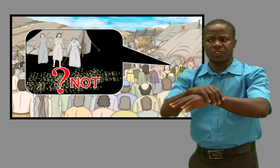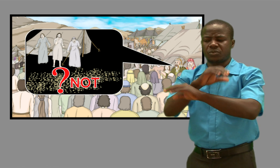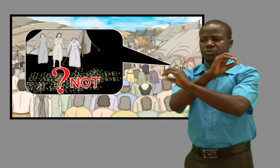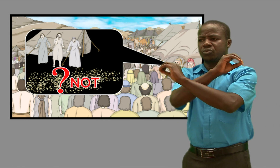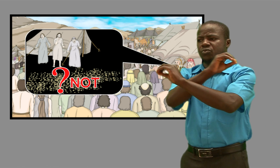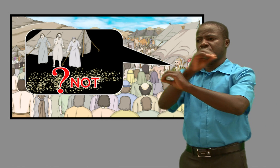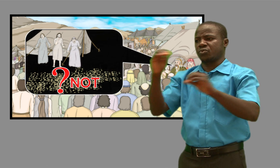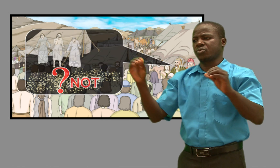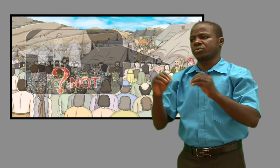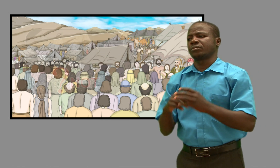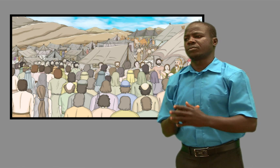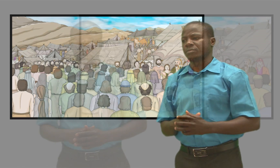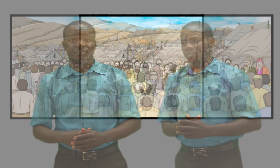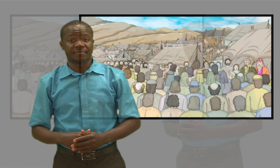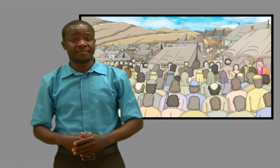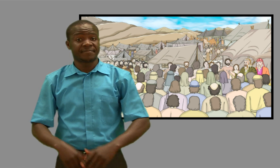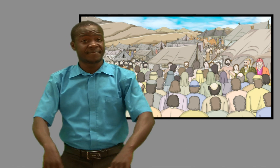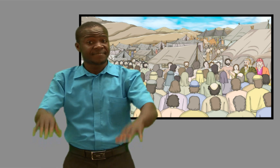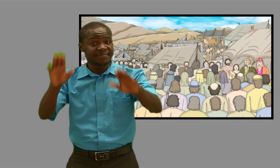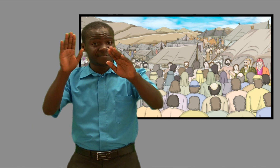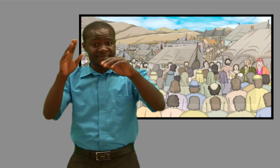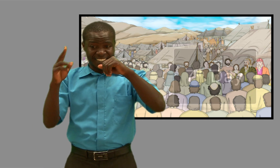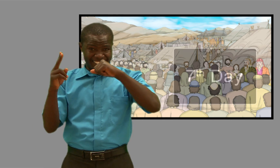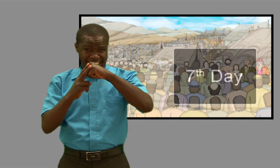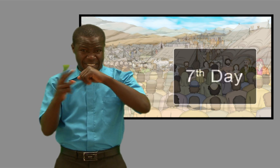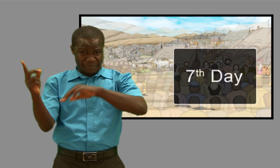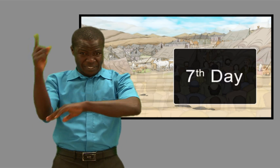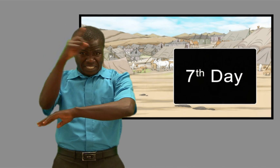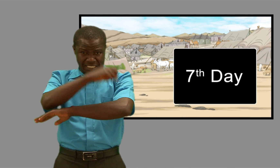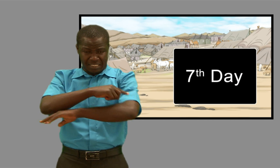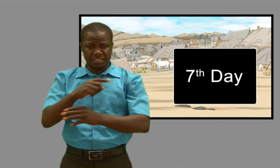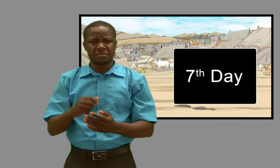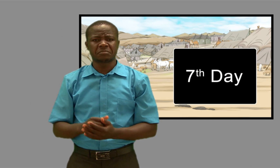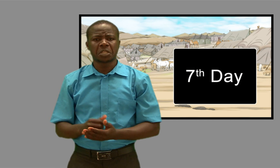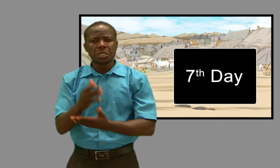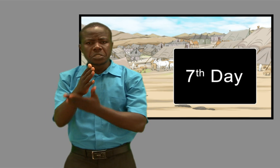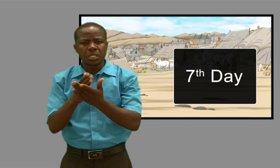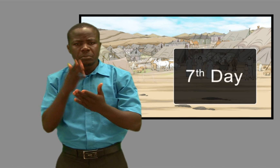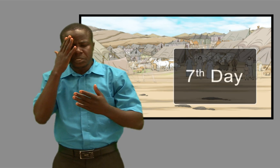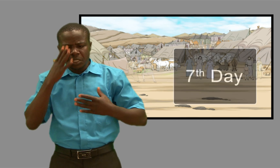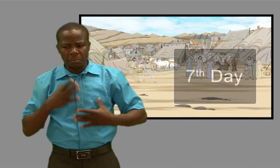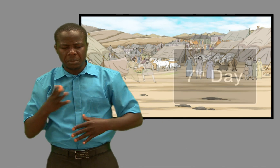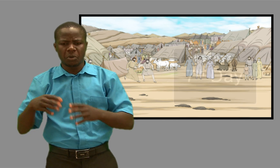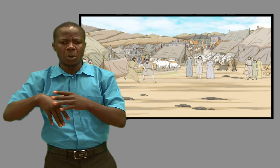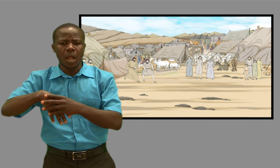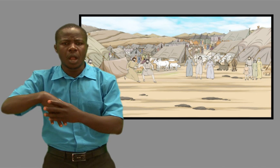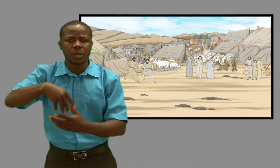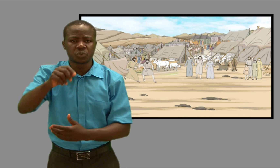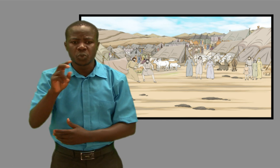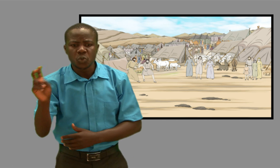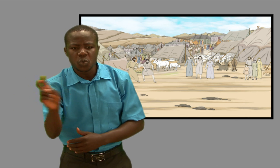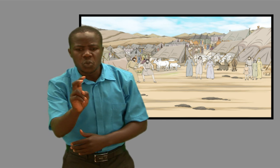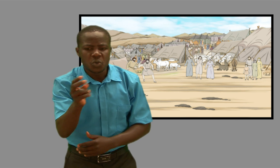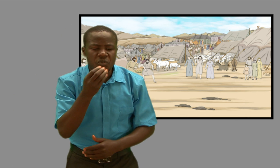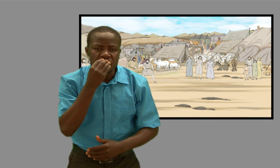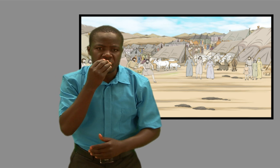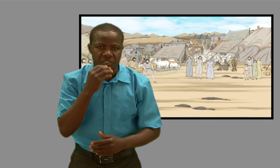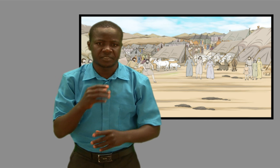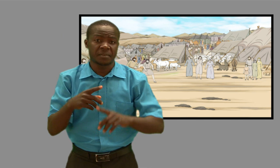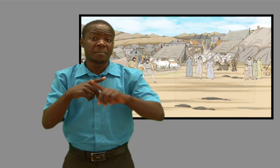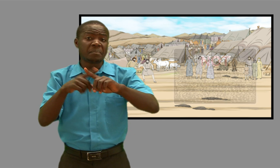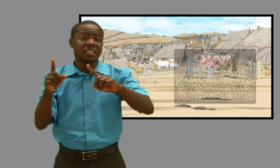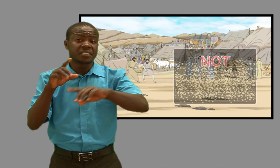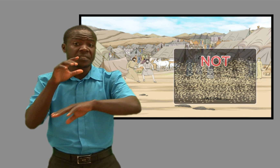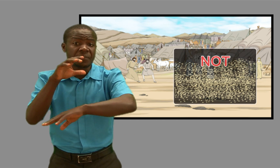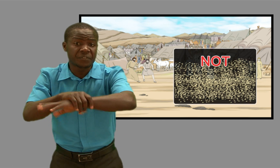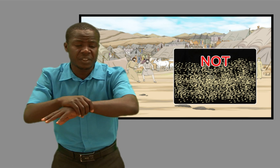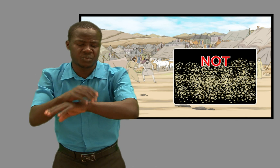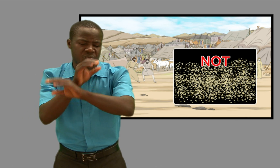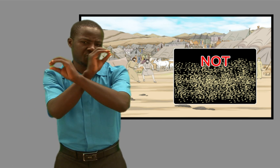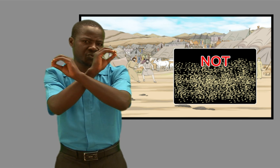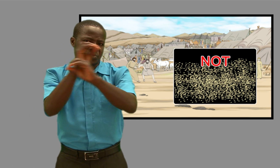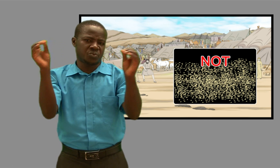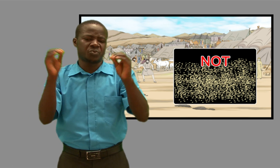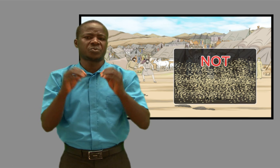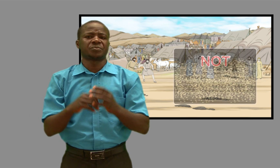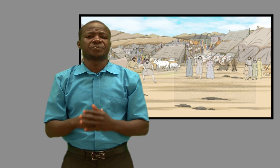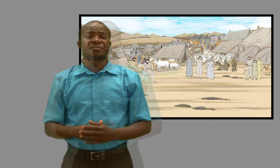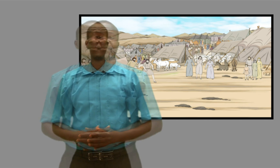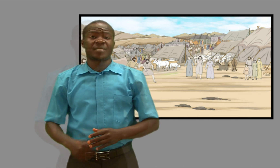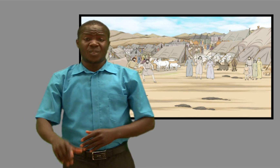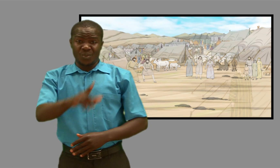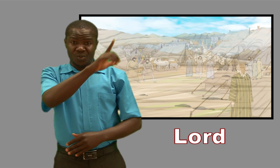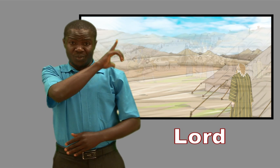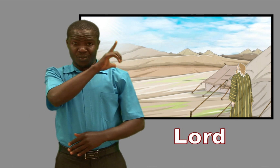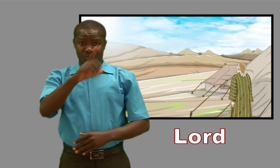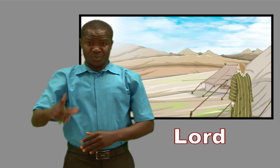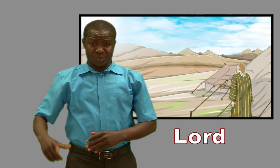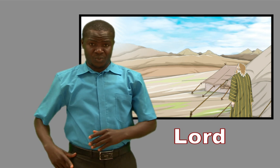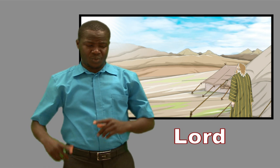Yet on the seventh day some of the people went out to gather, but they did not find anything.